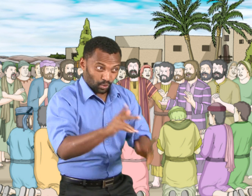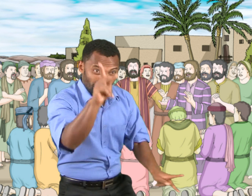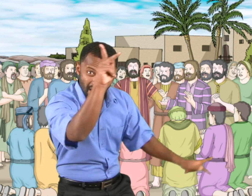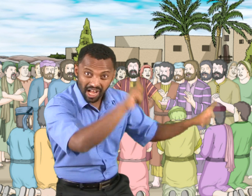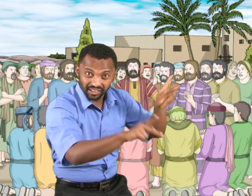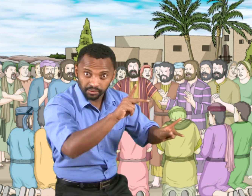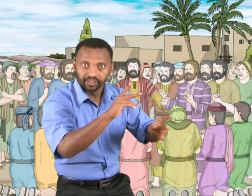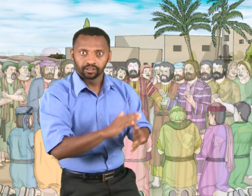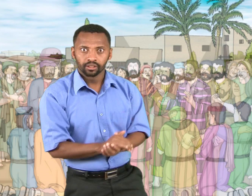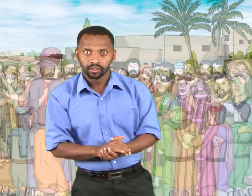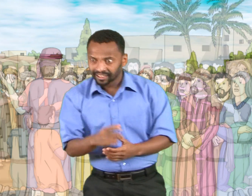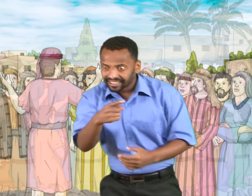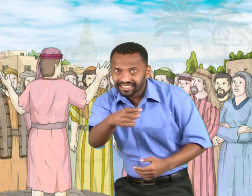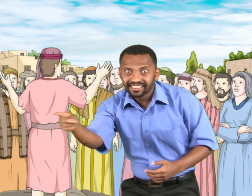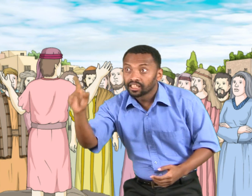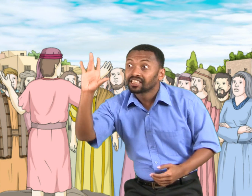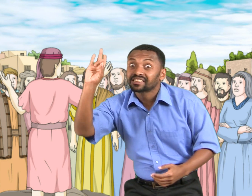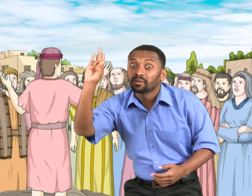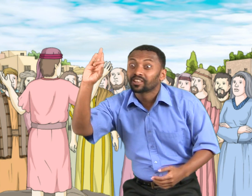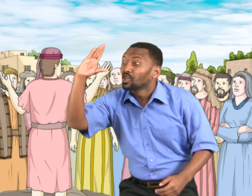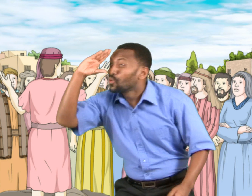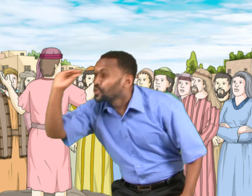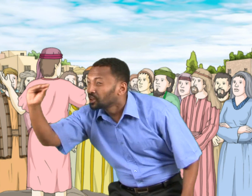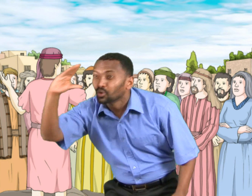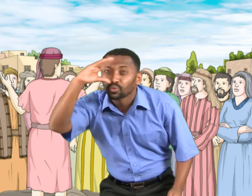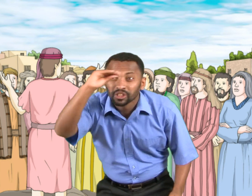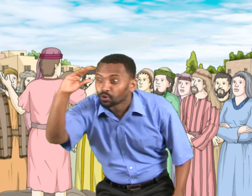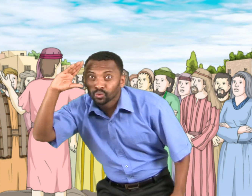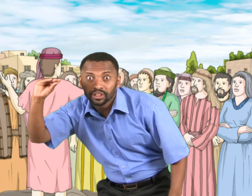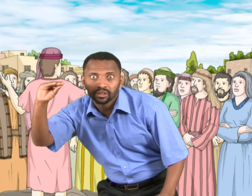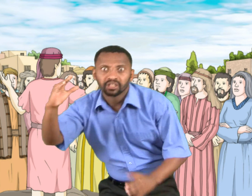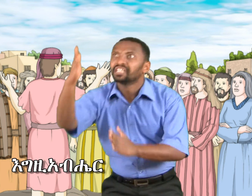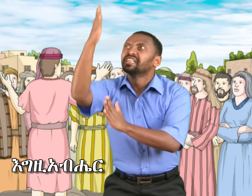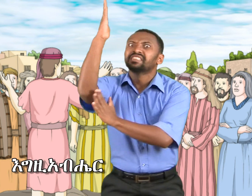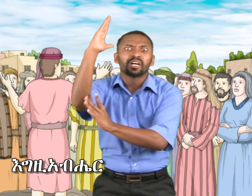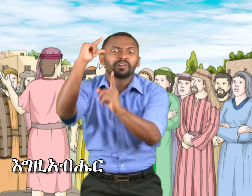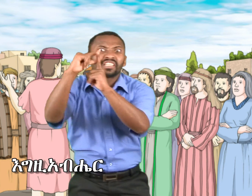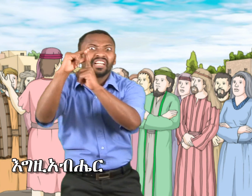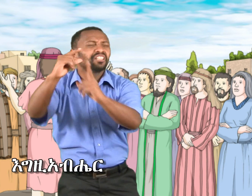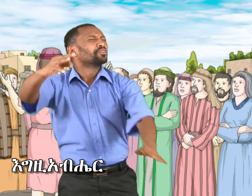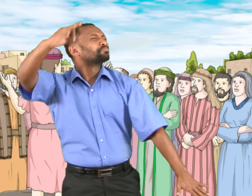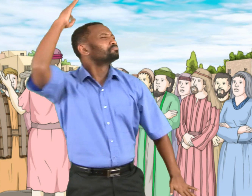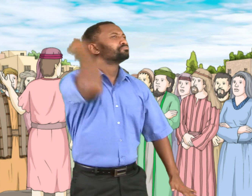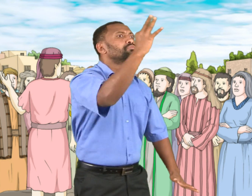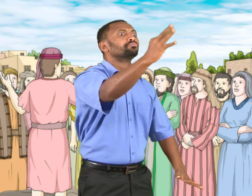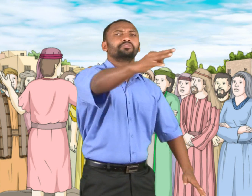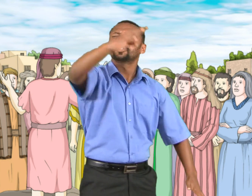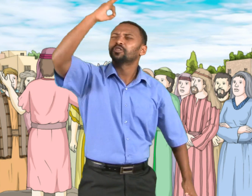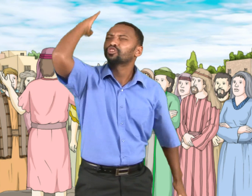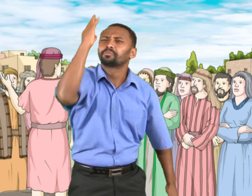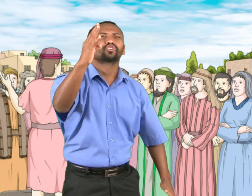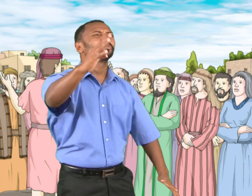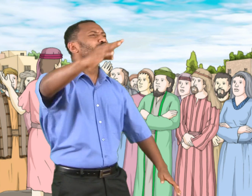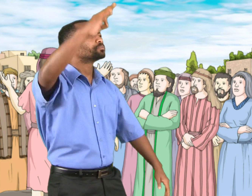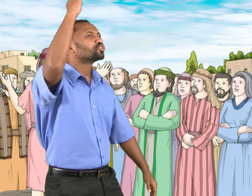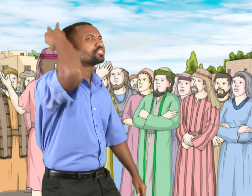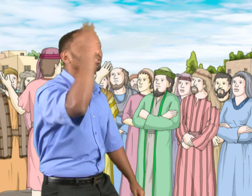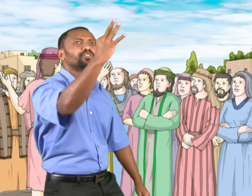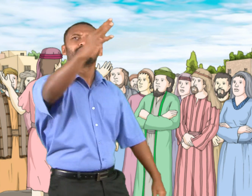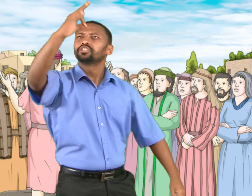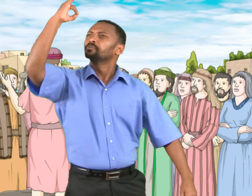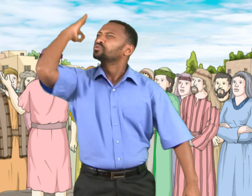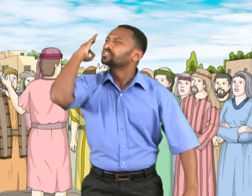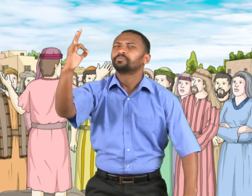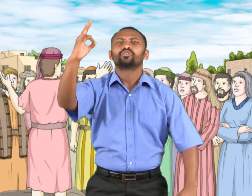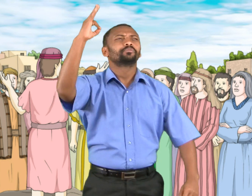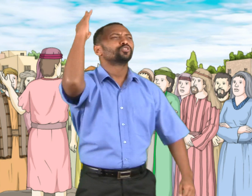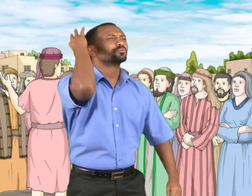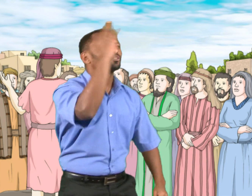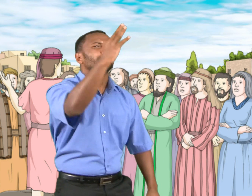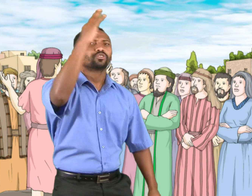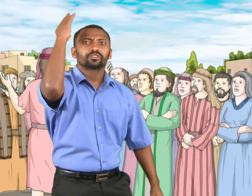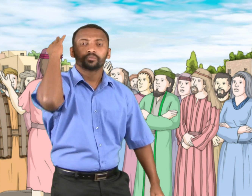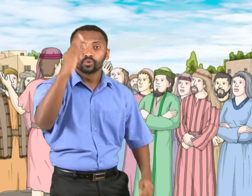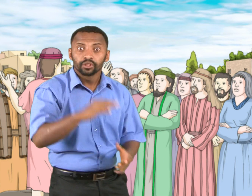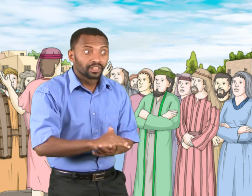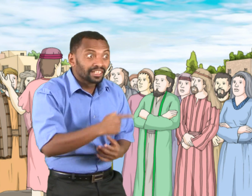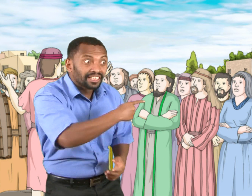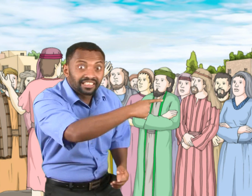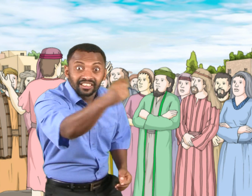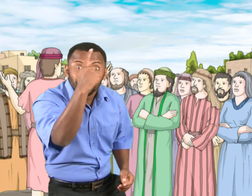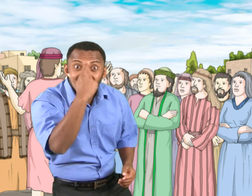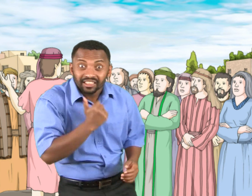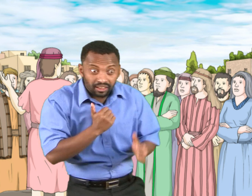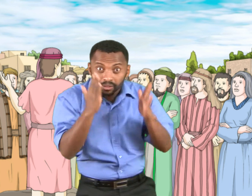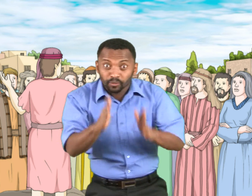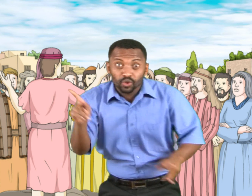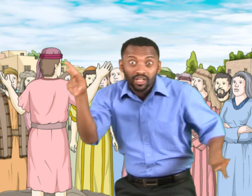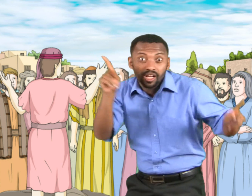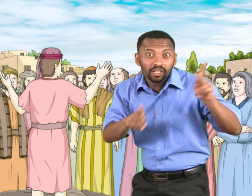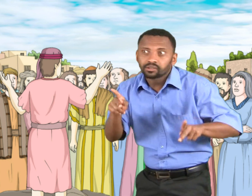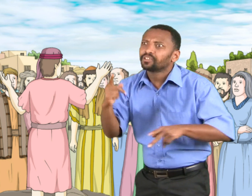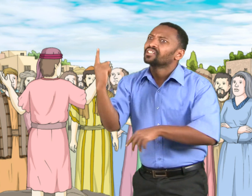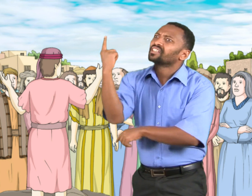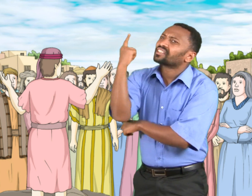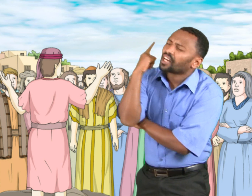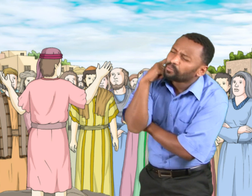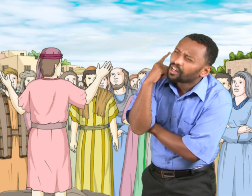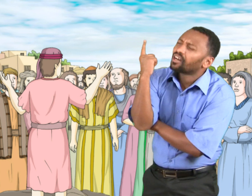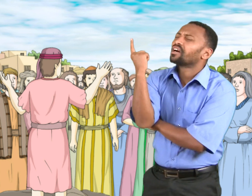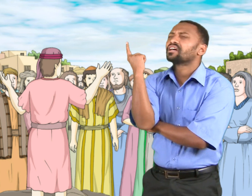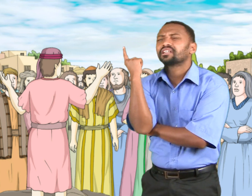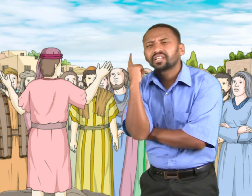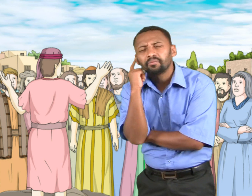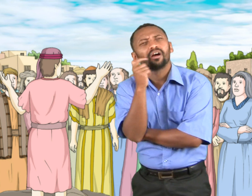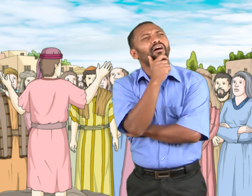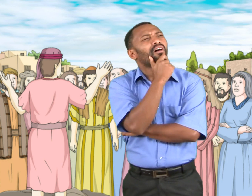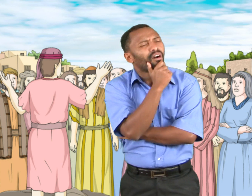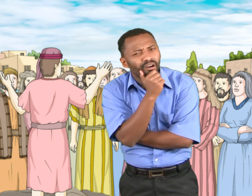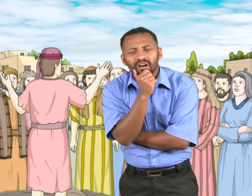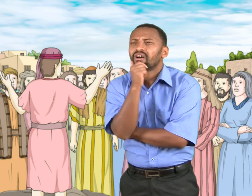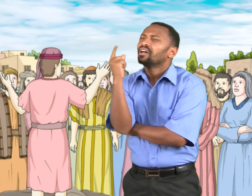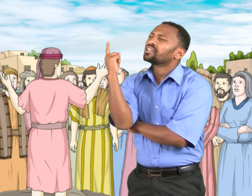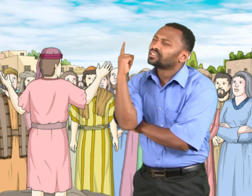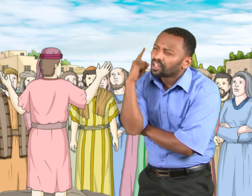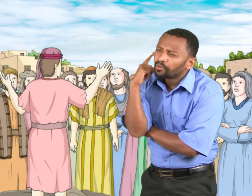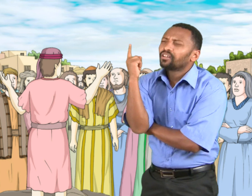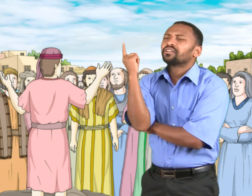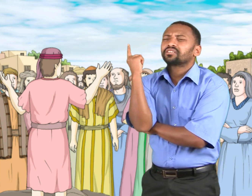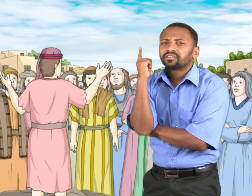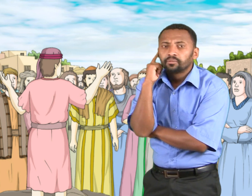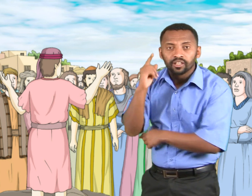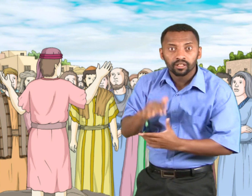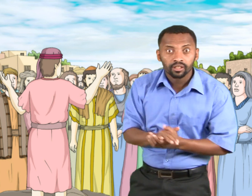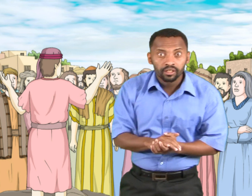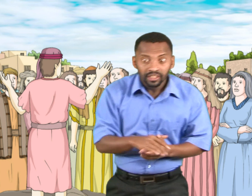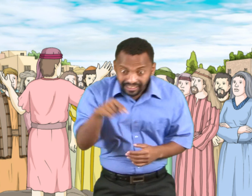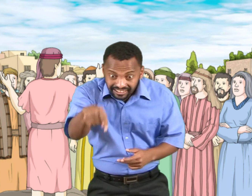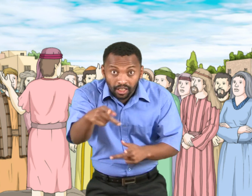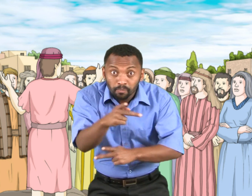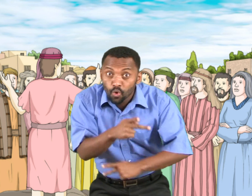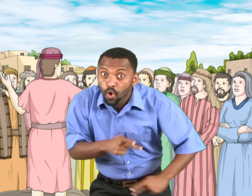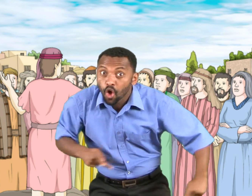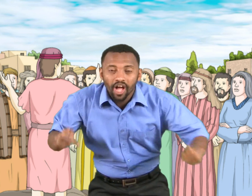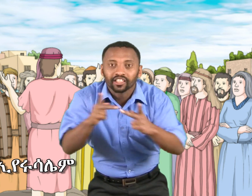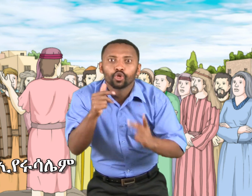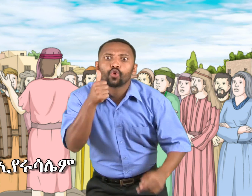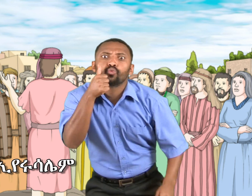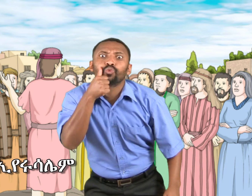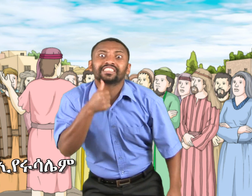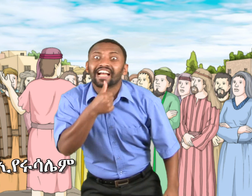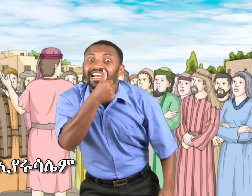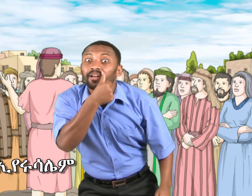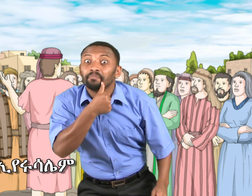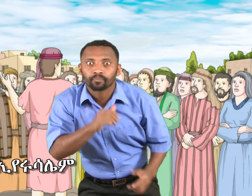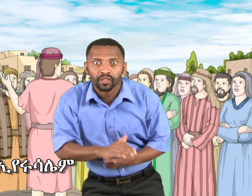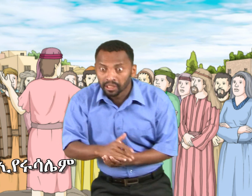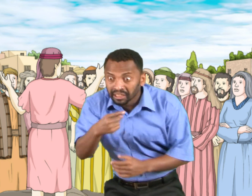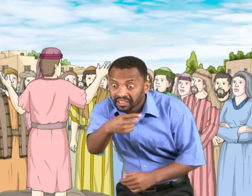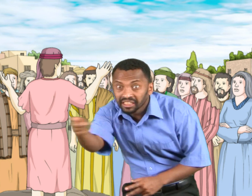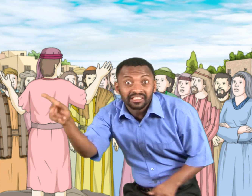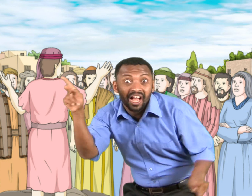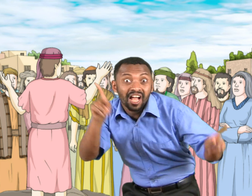So the word of God continued to spread.